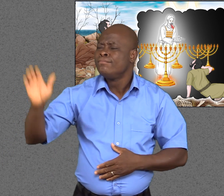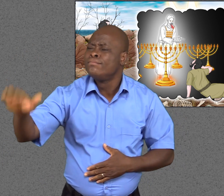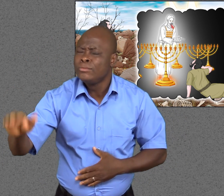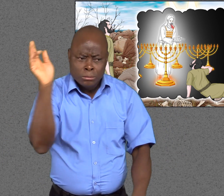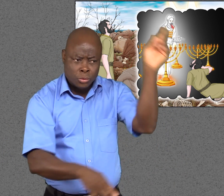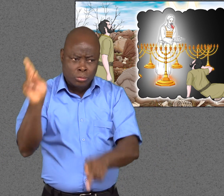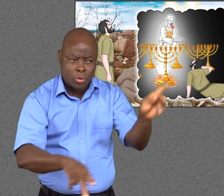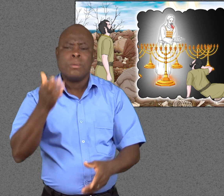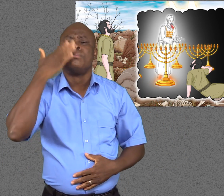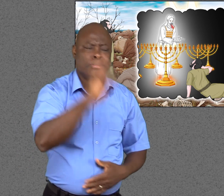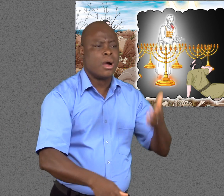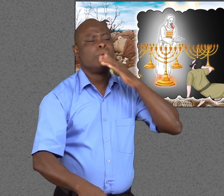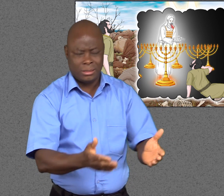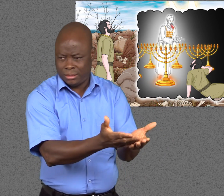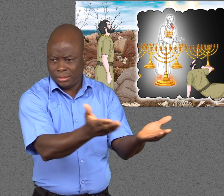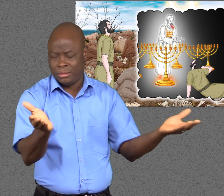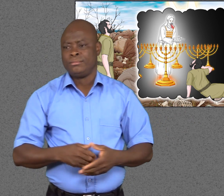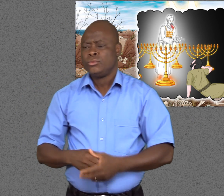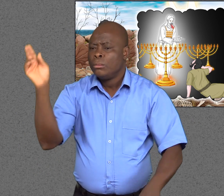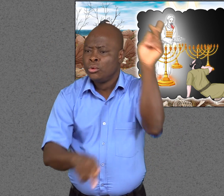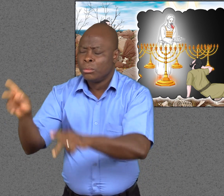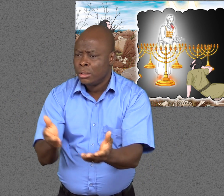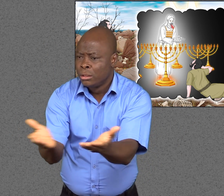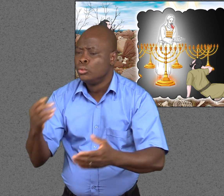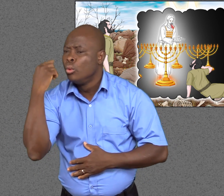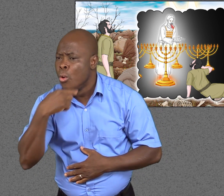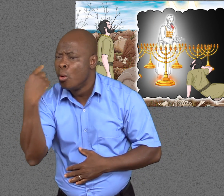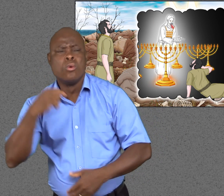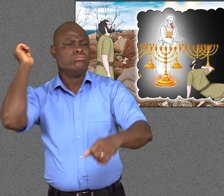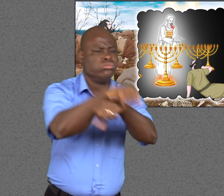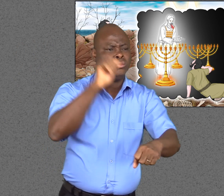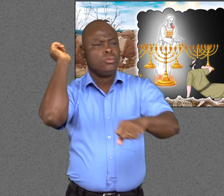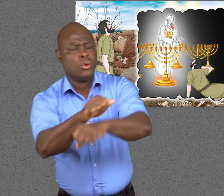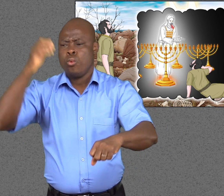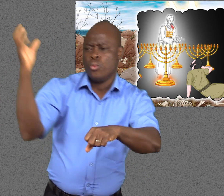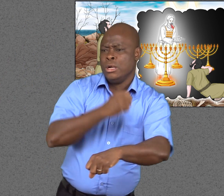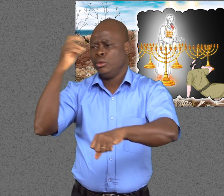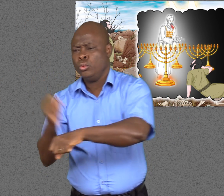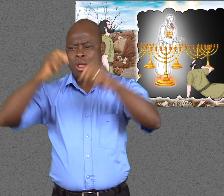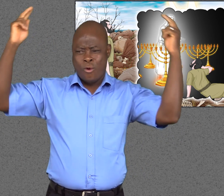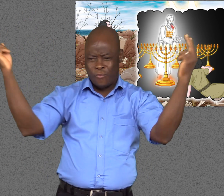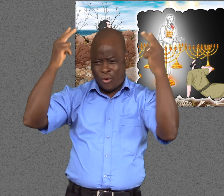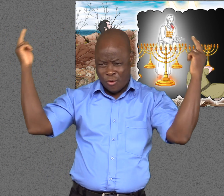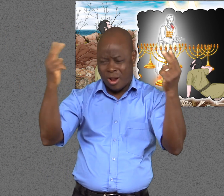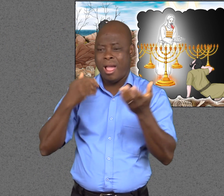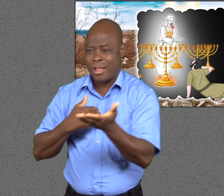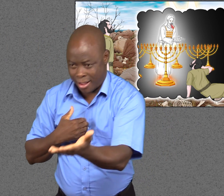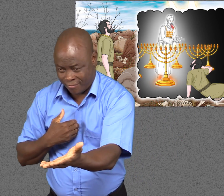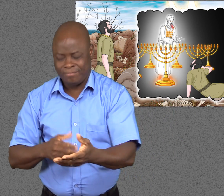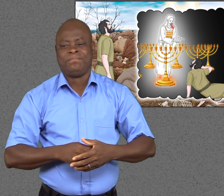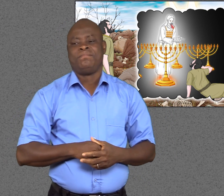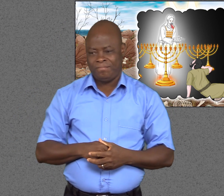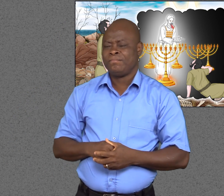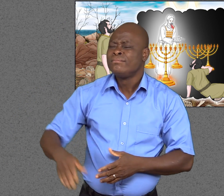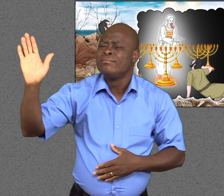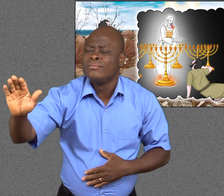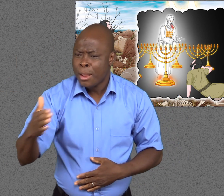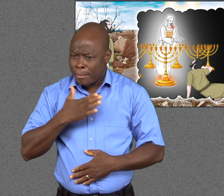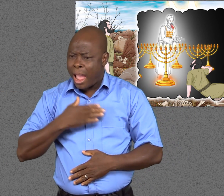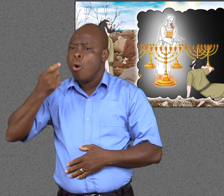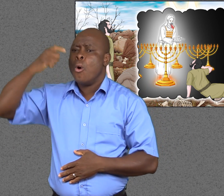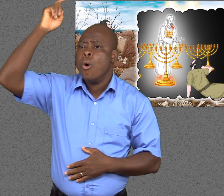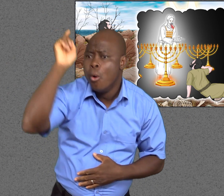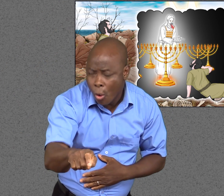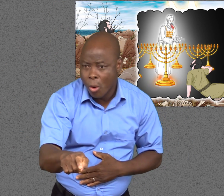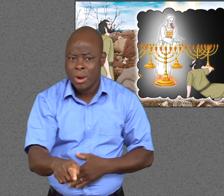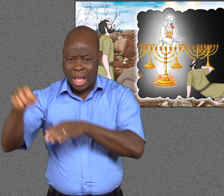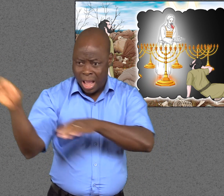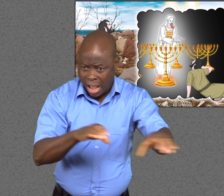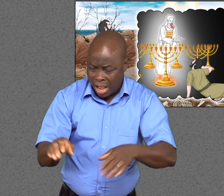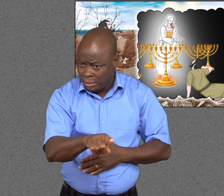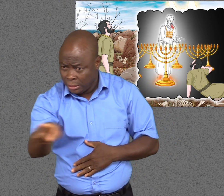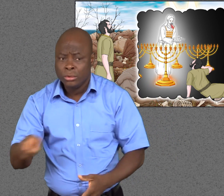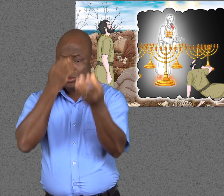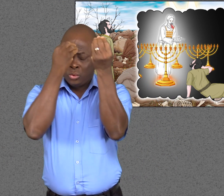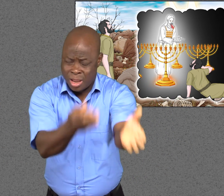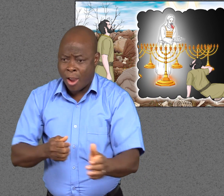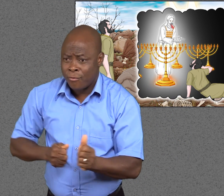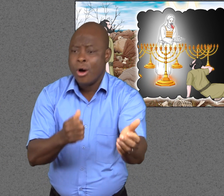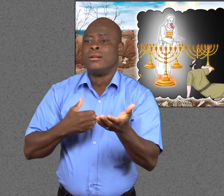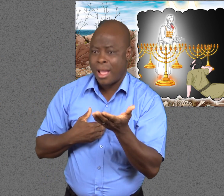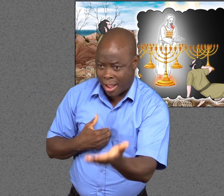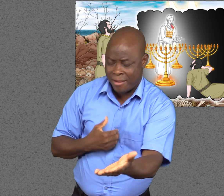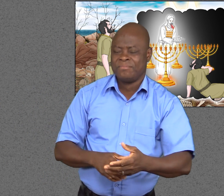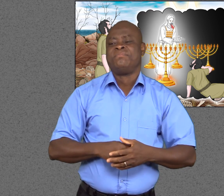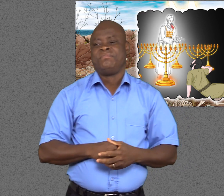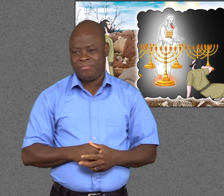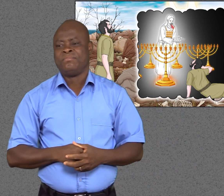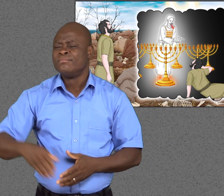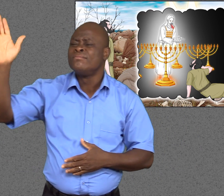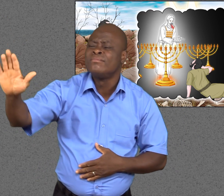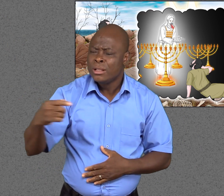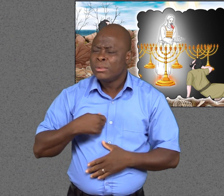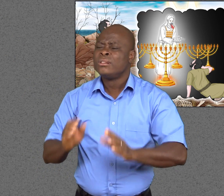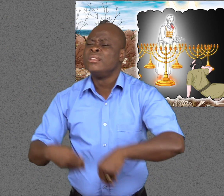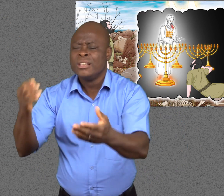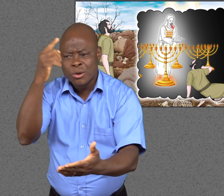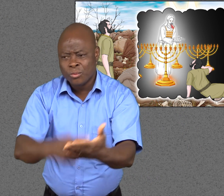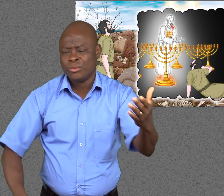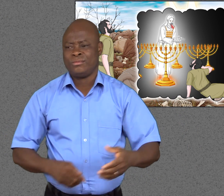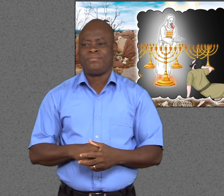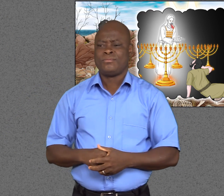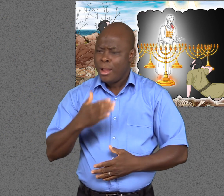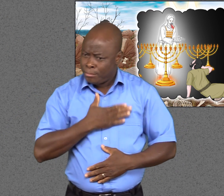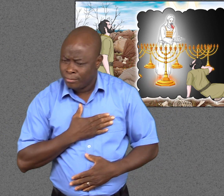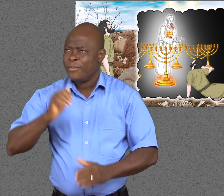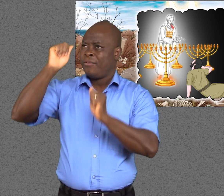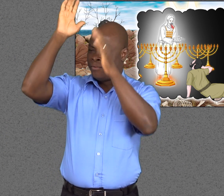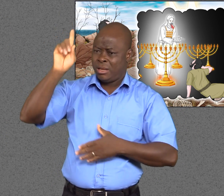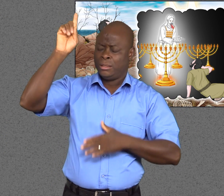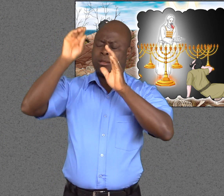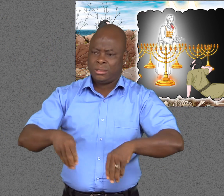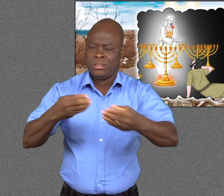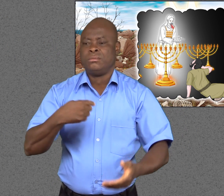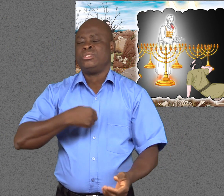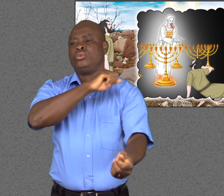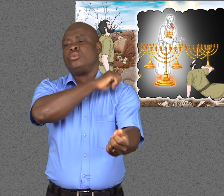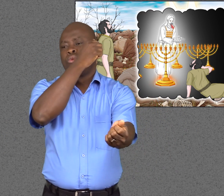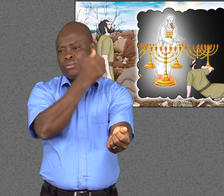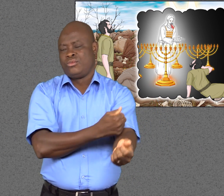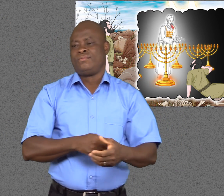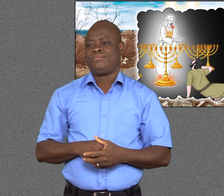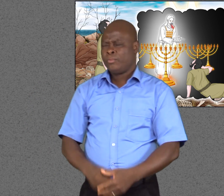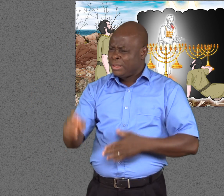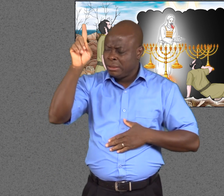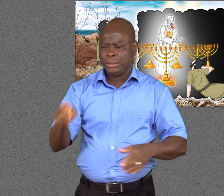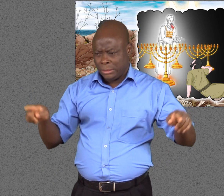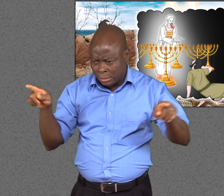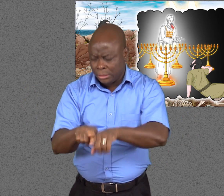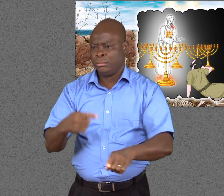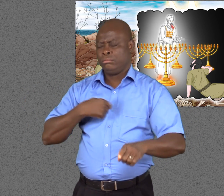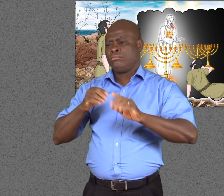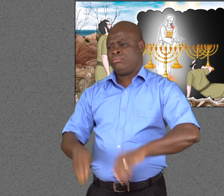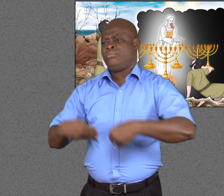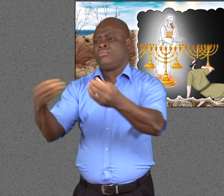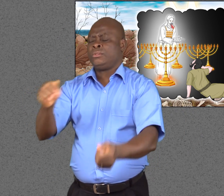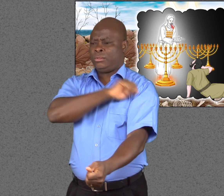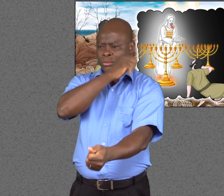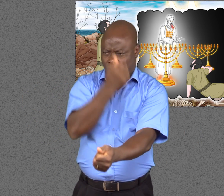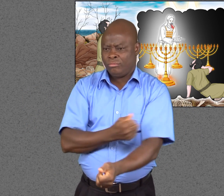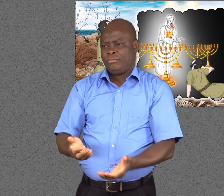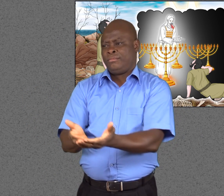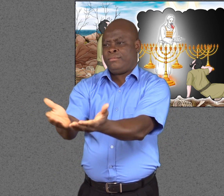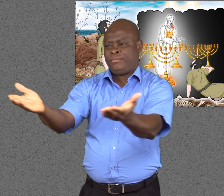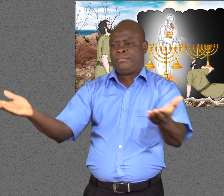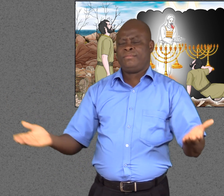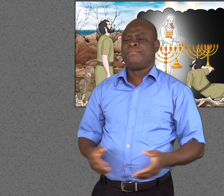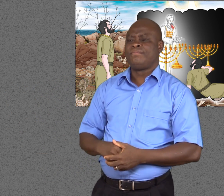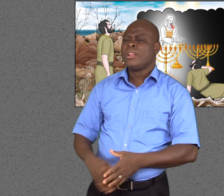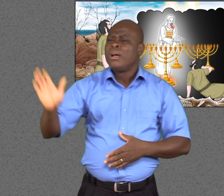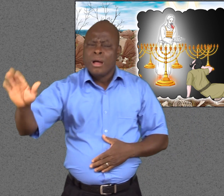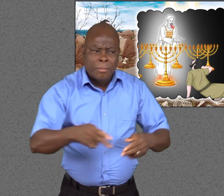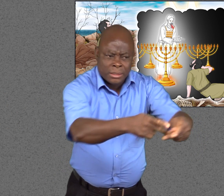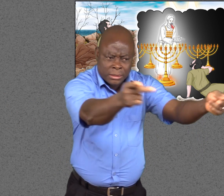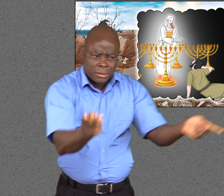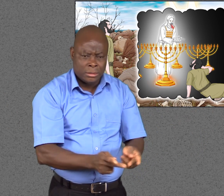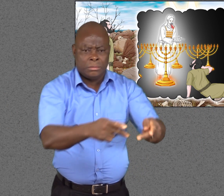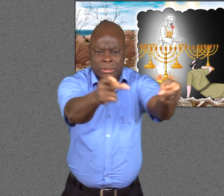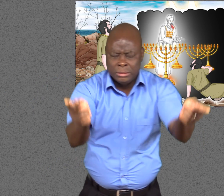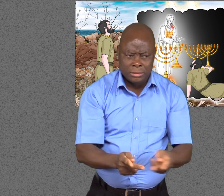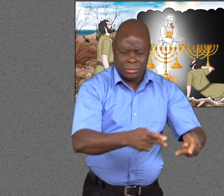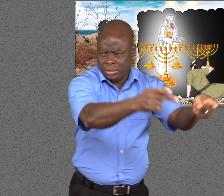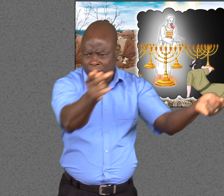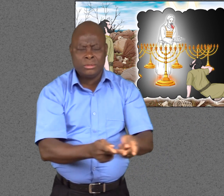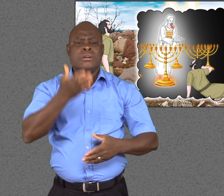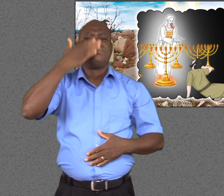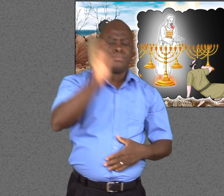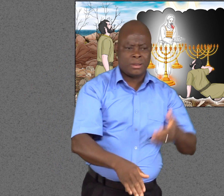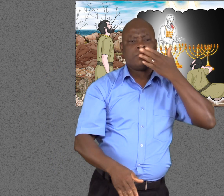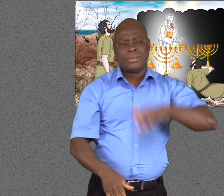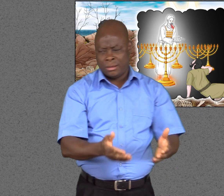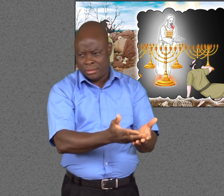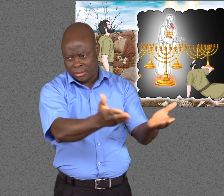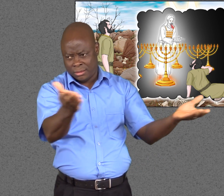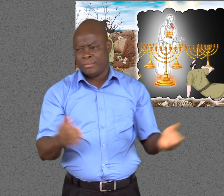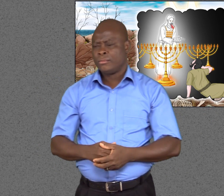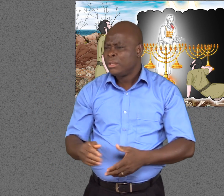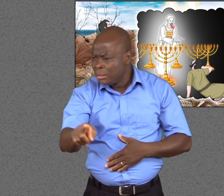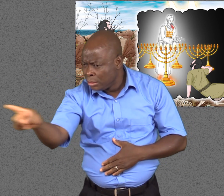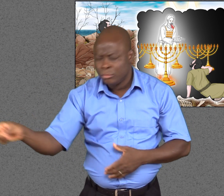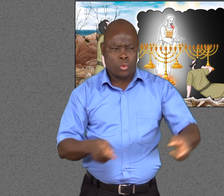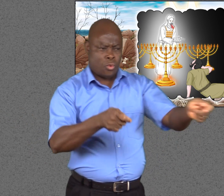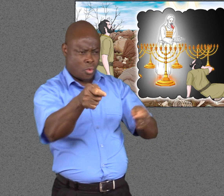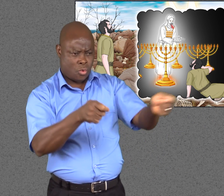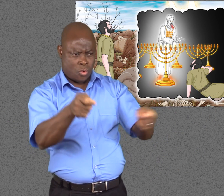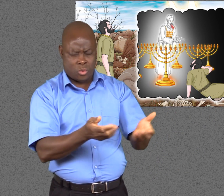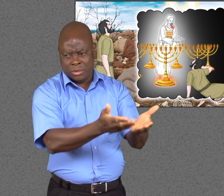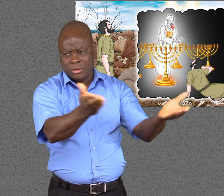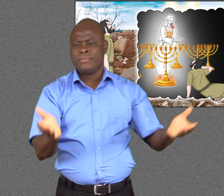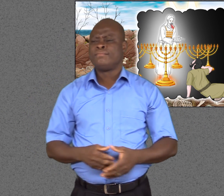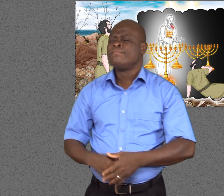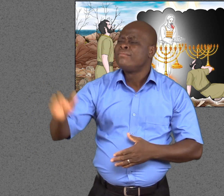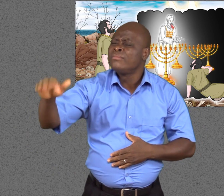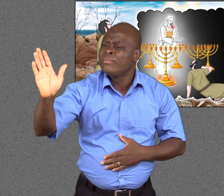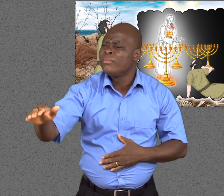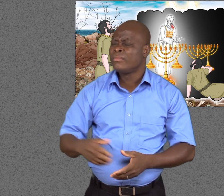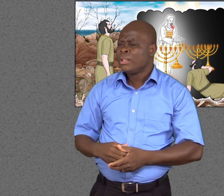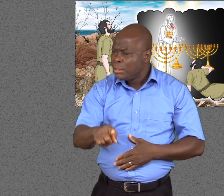And to the one who overcomes and continues in My work until the end, I will give authority over the nations.